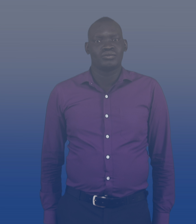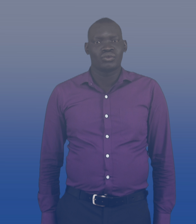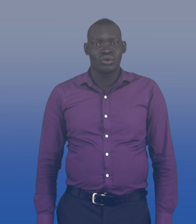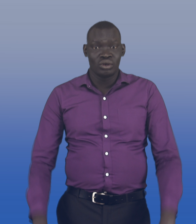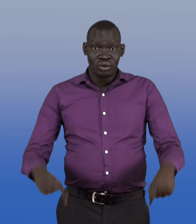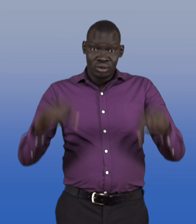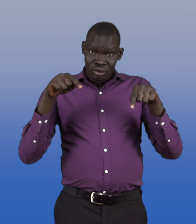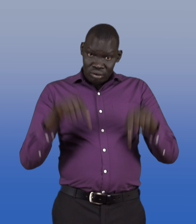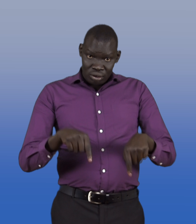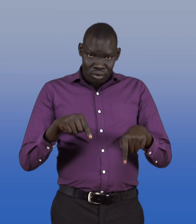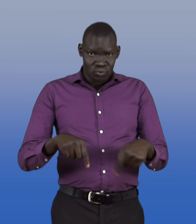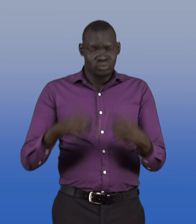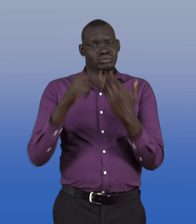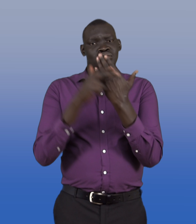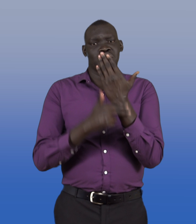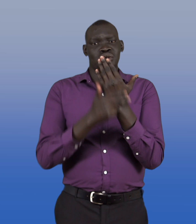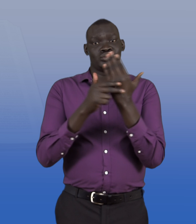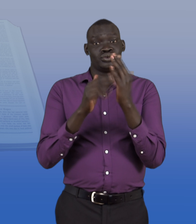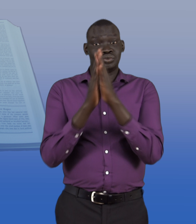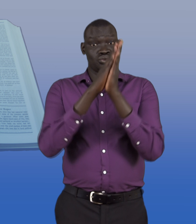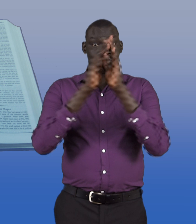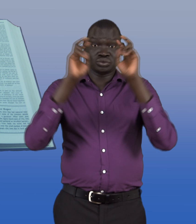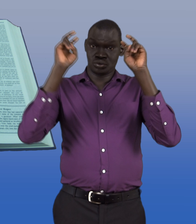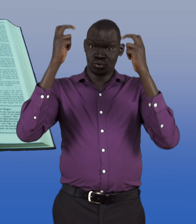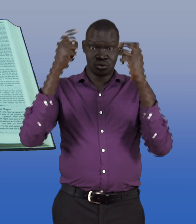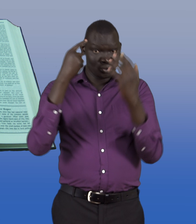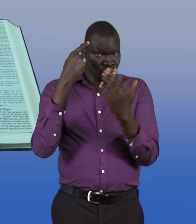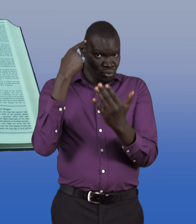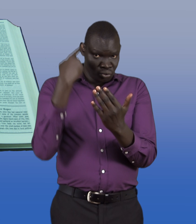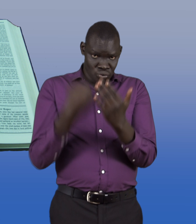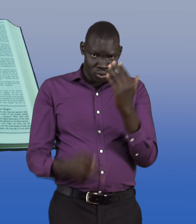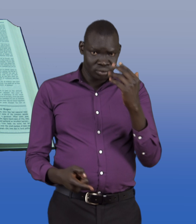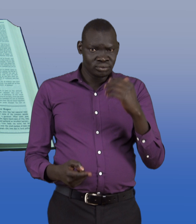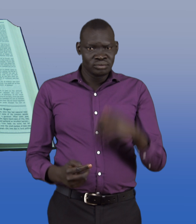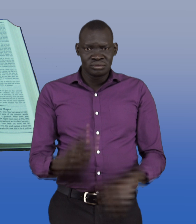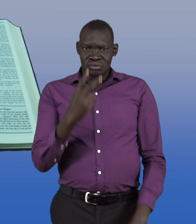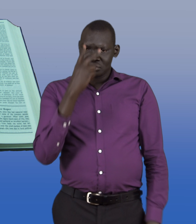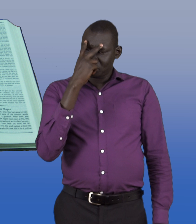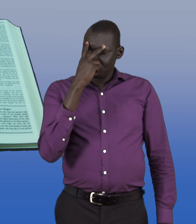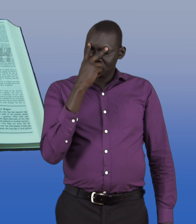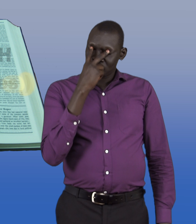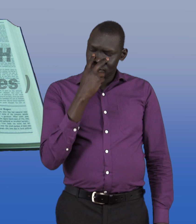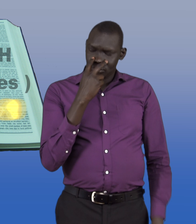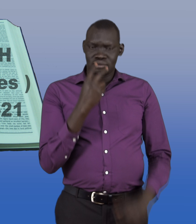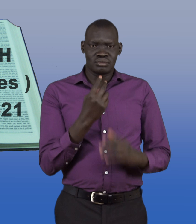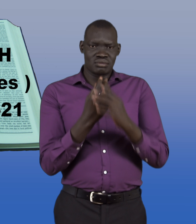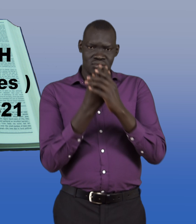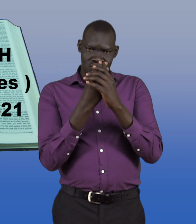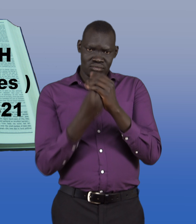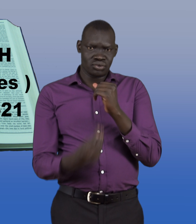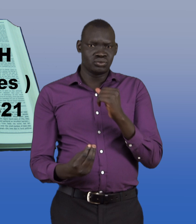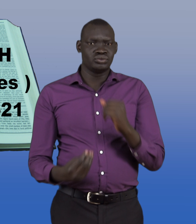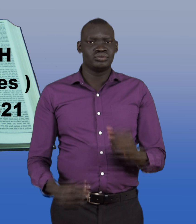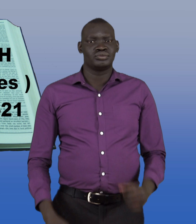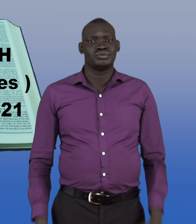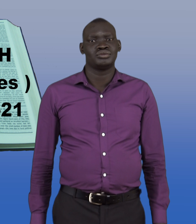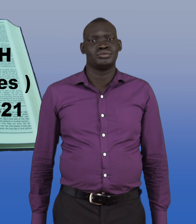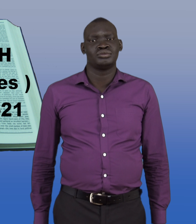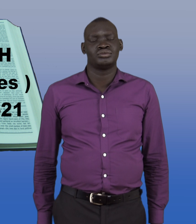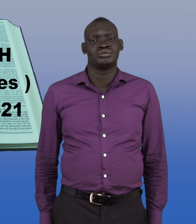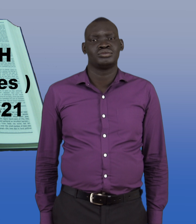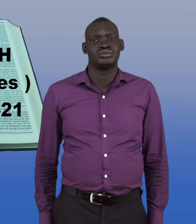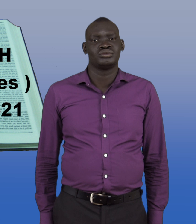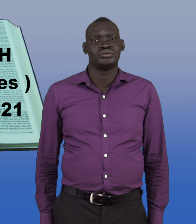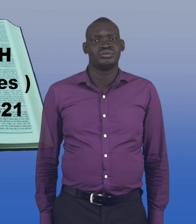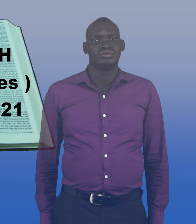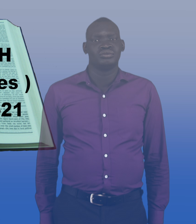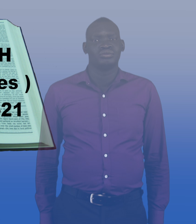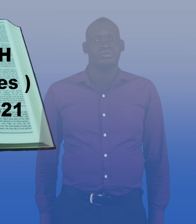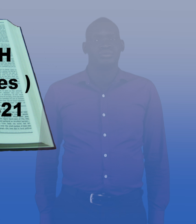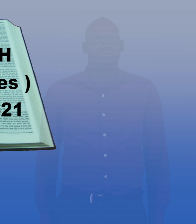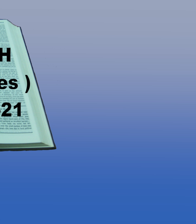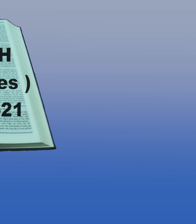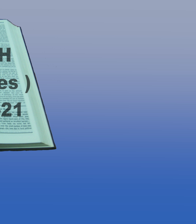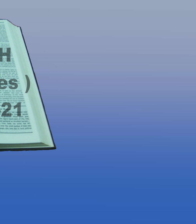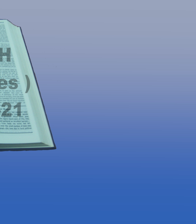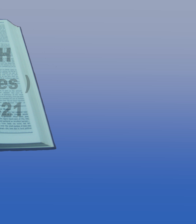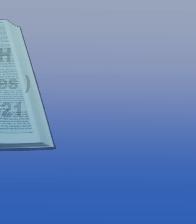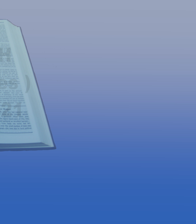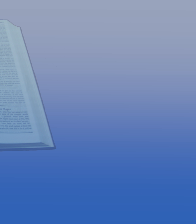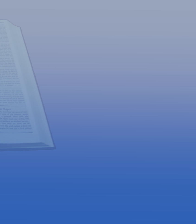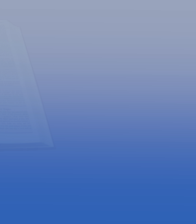Birth of Isaac